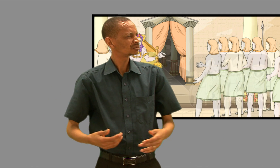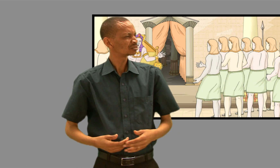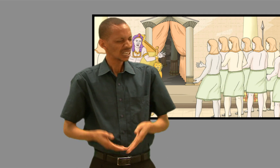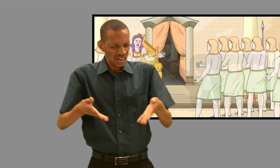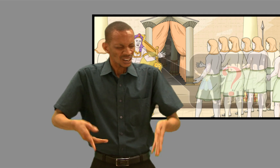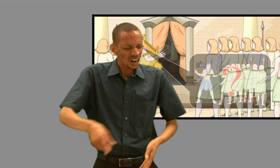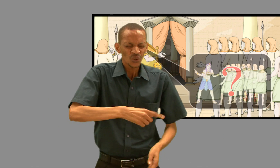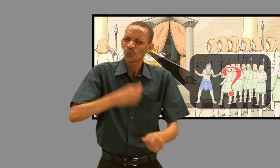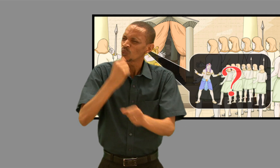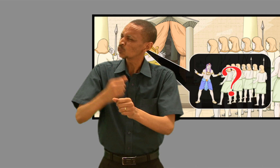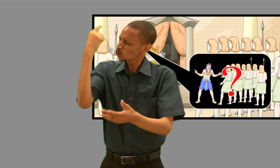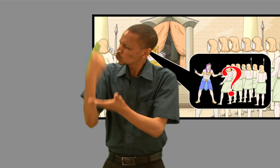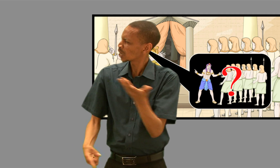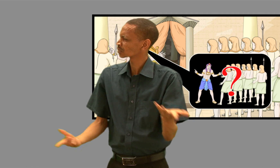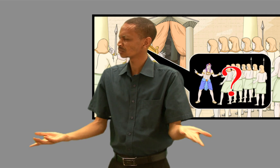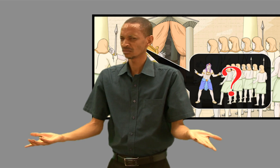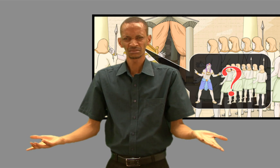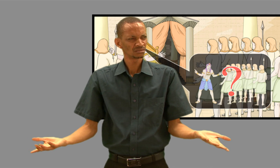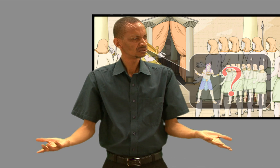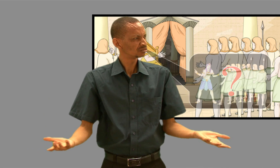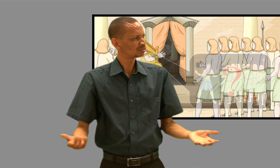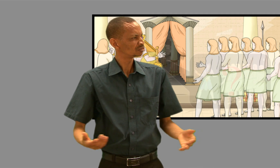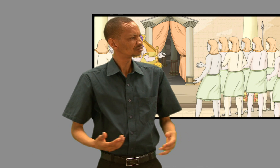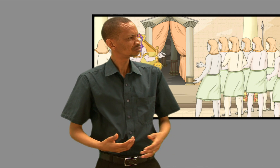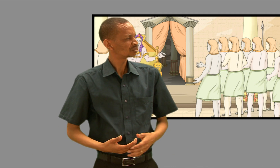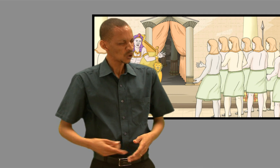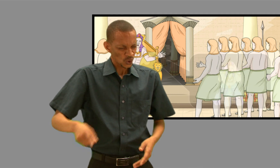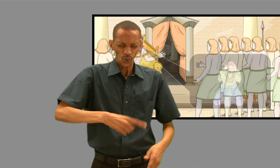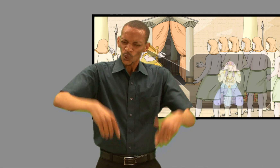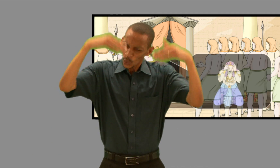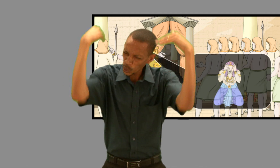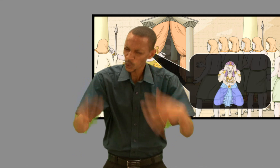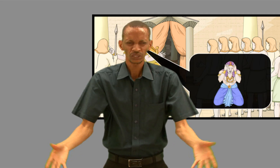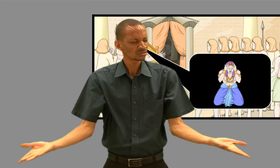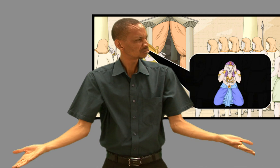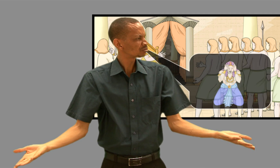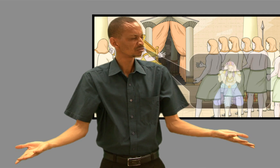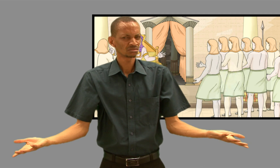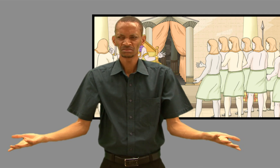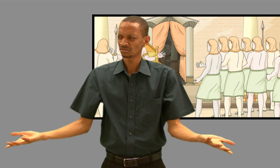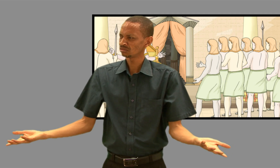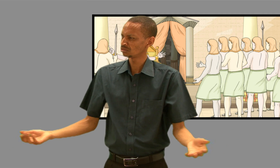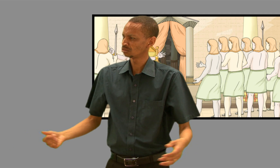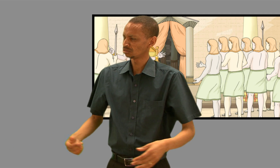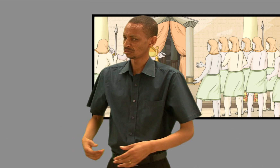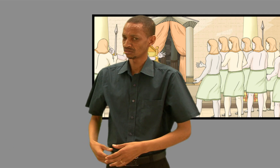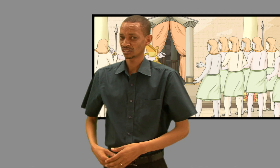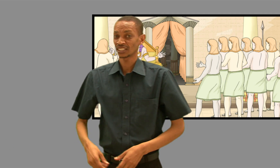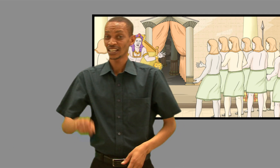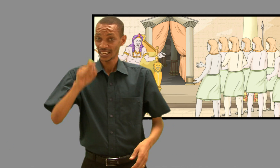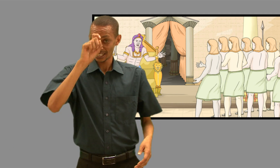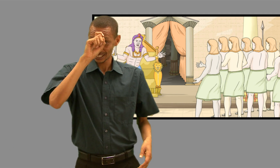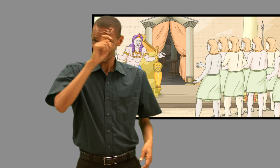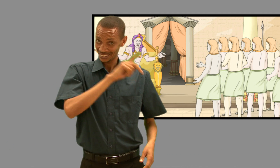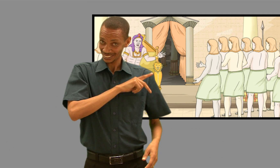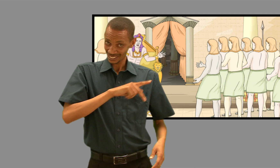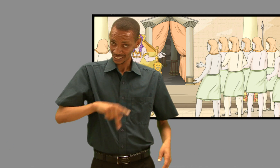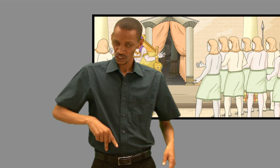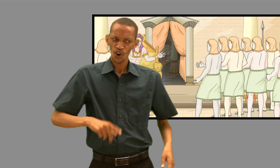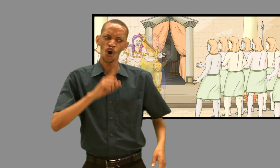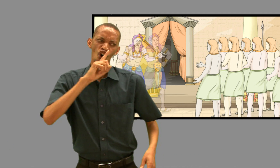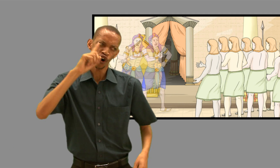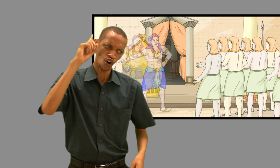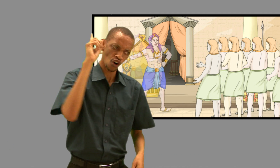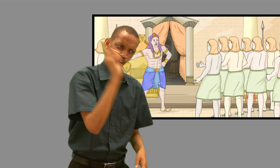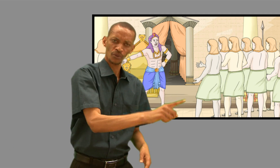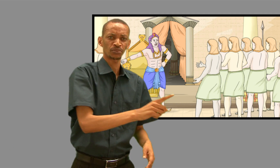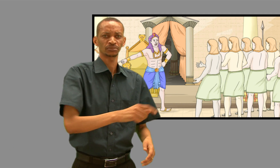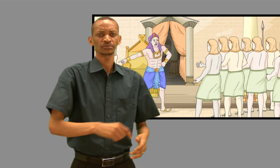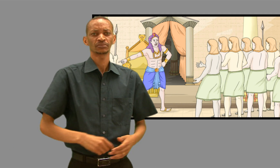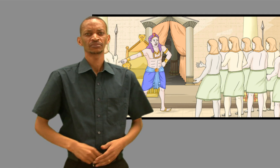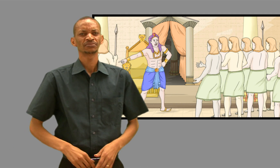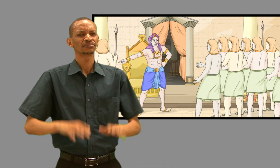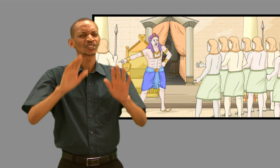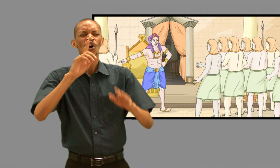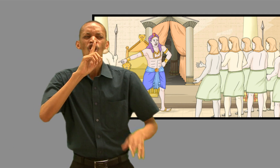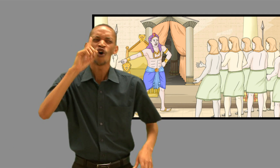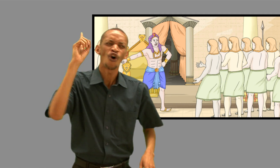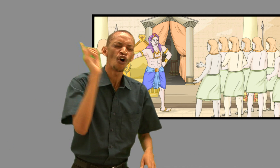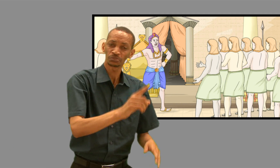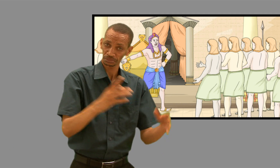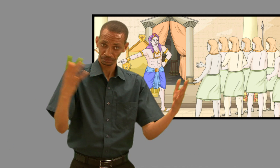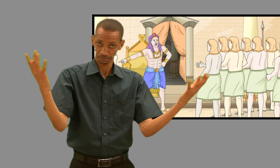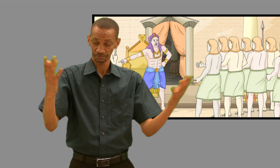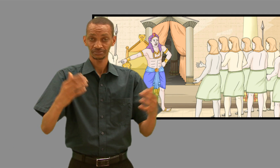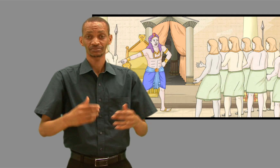We have released Israel from serving us.”